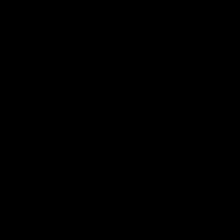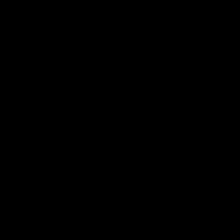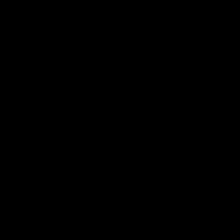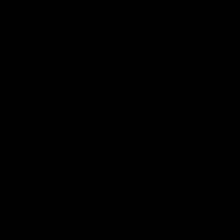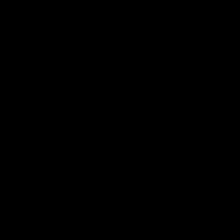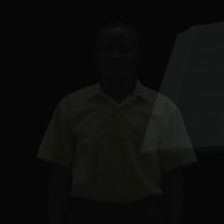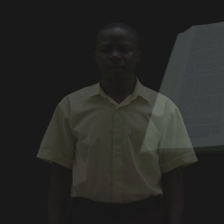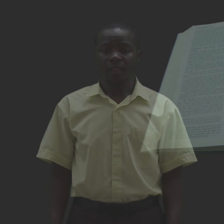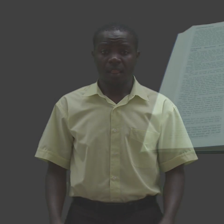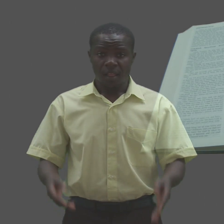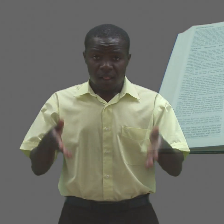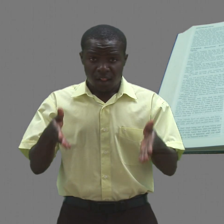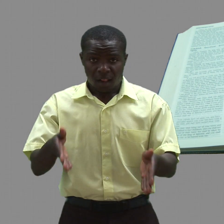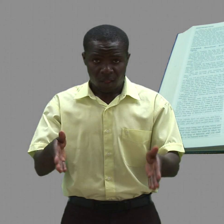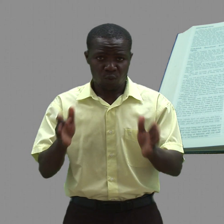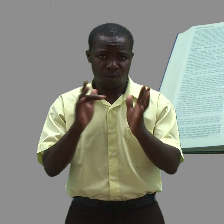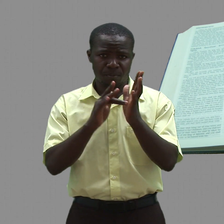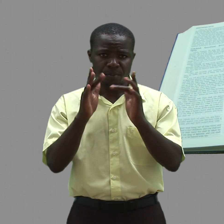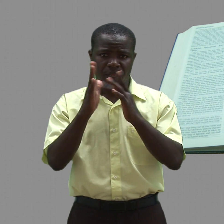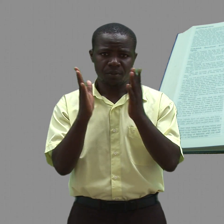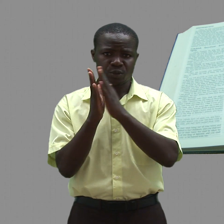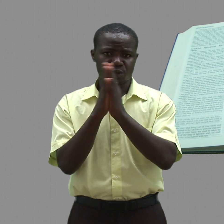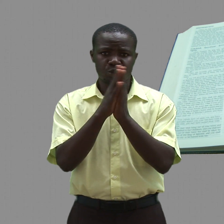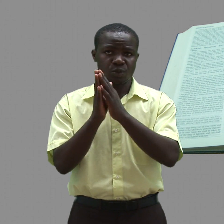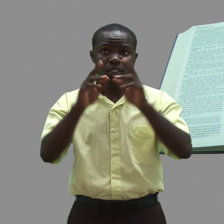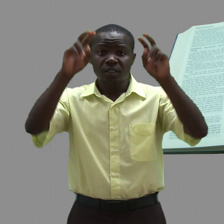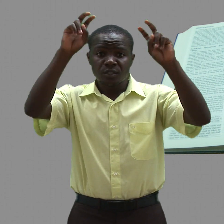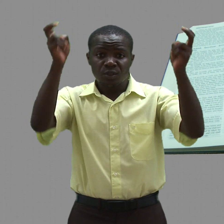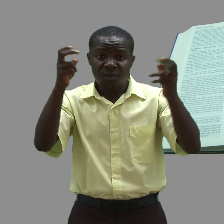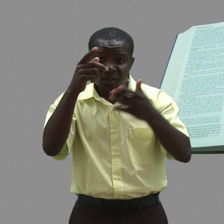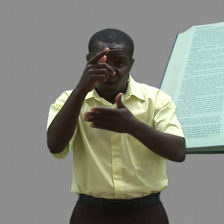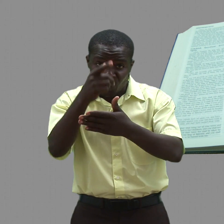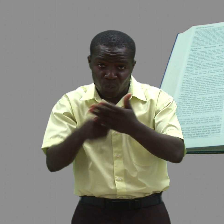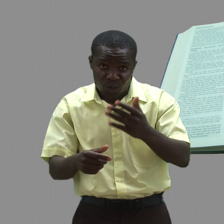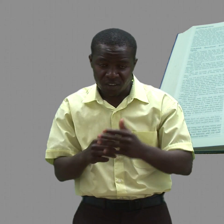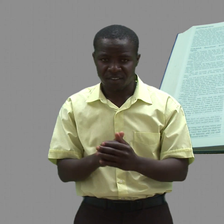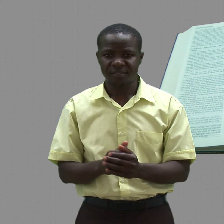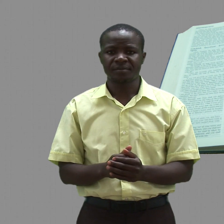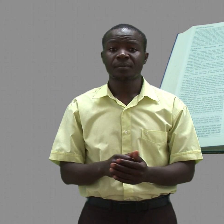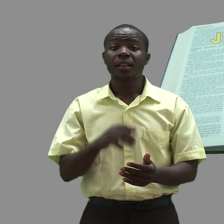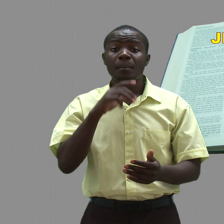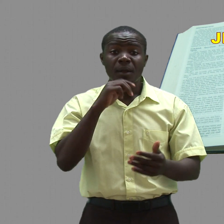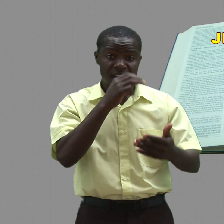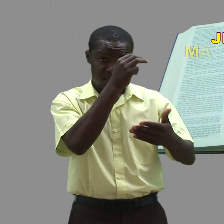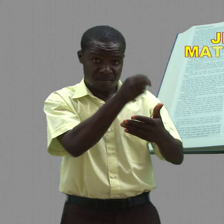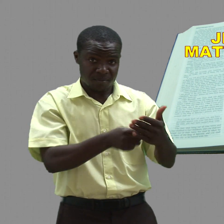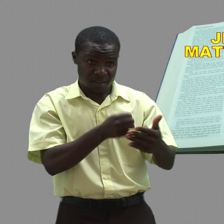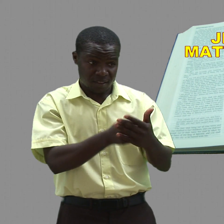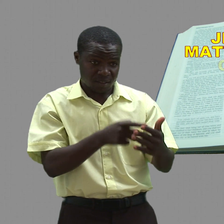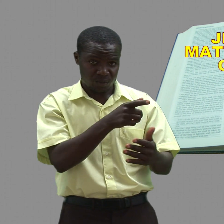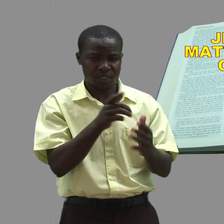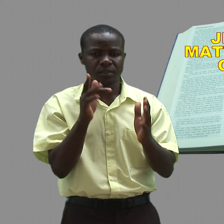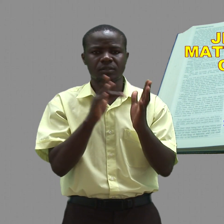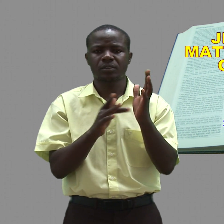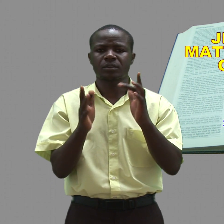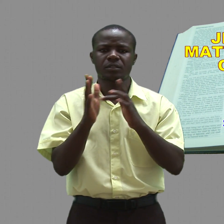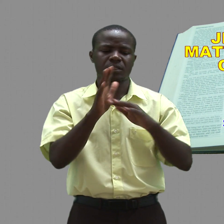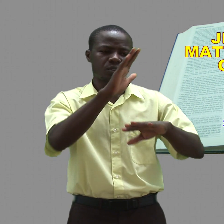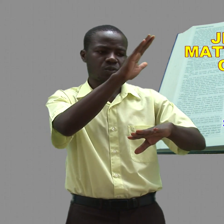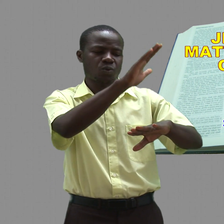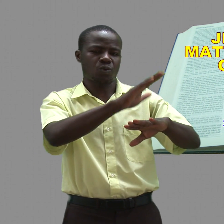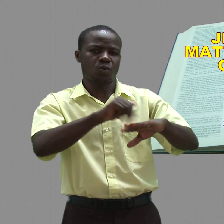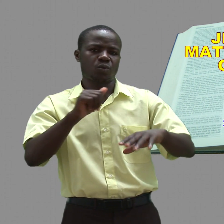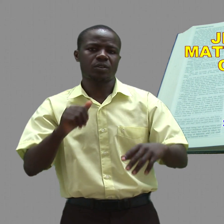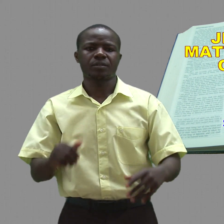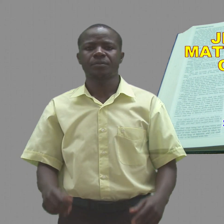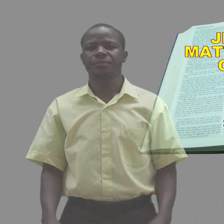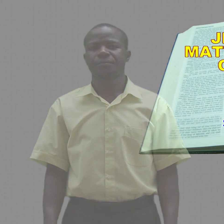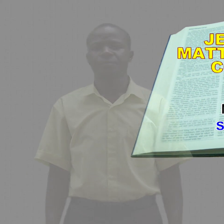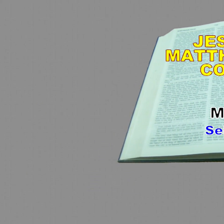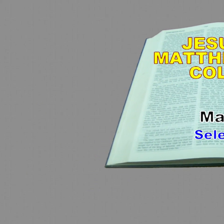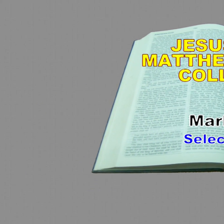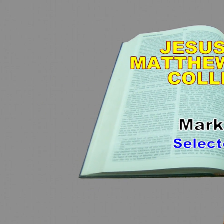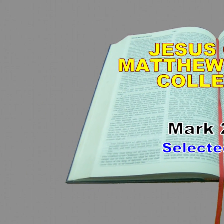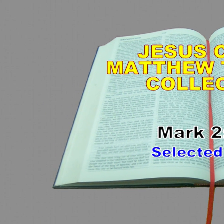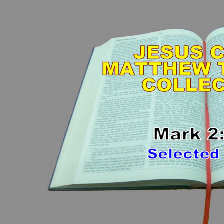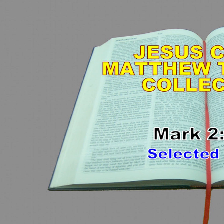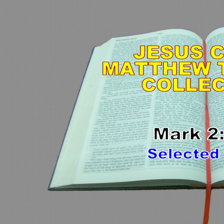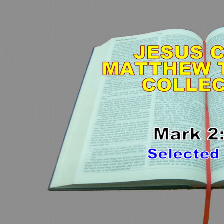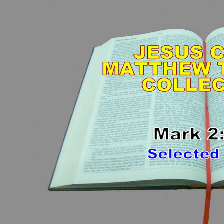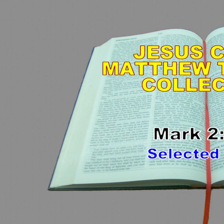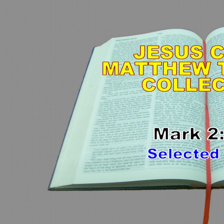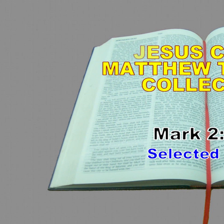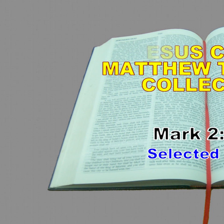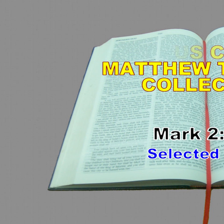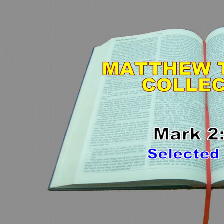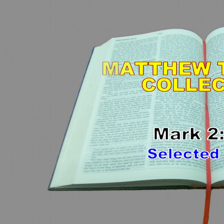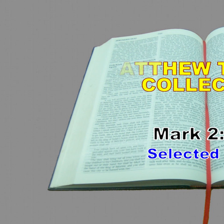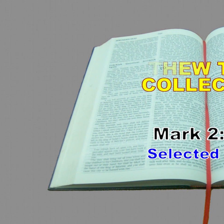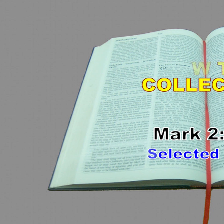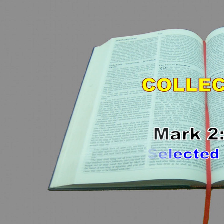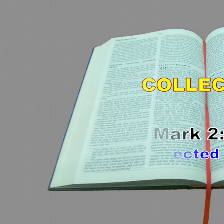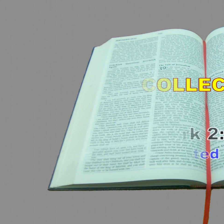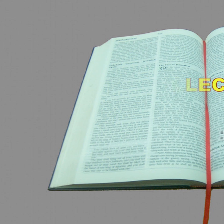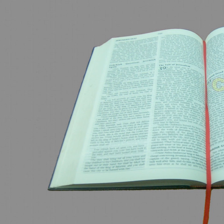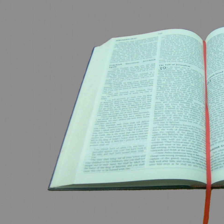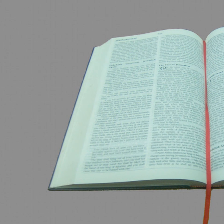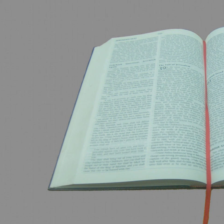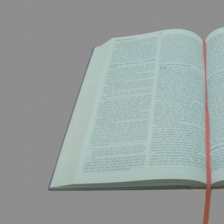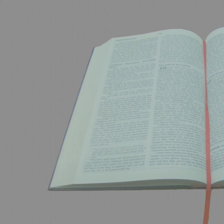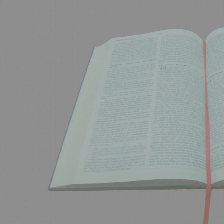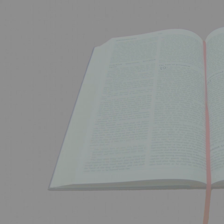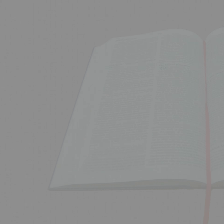Jesus calls Matthew the tax collector